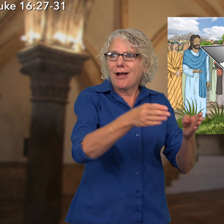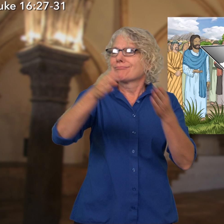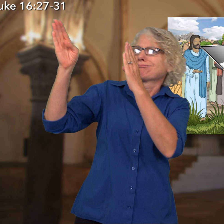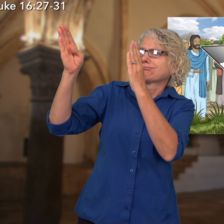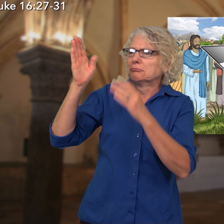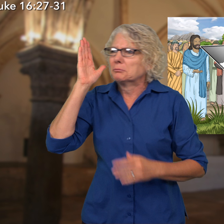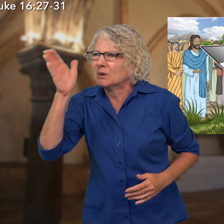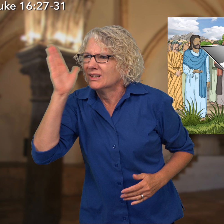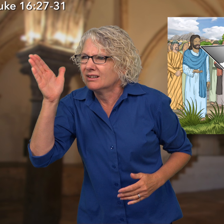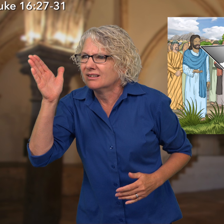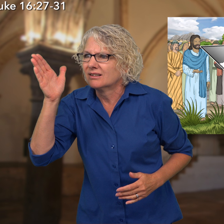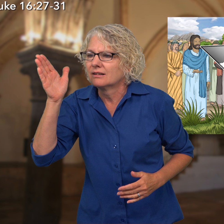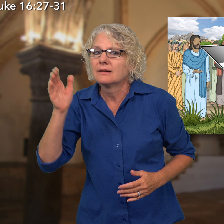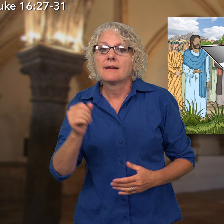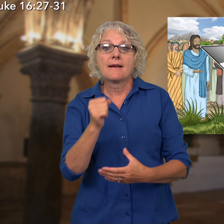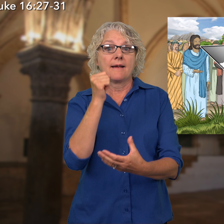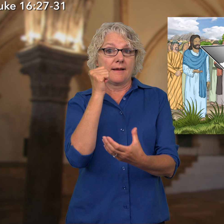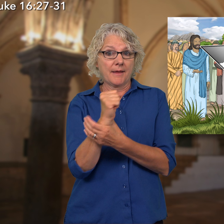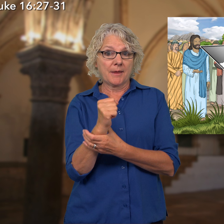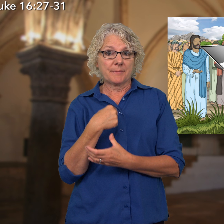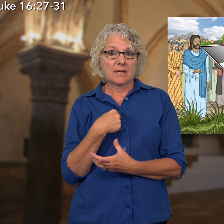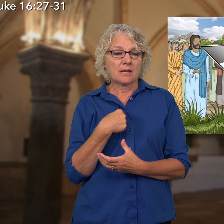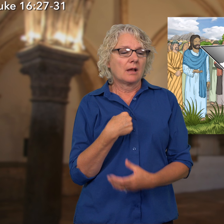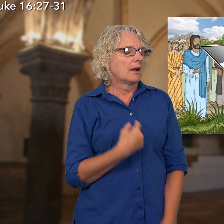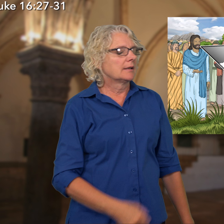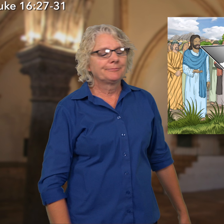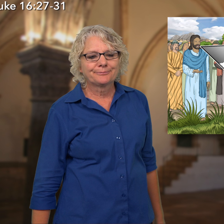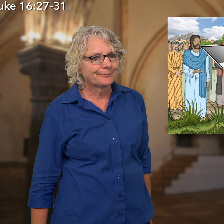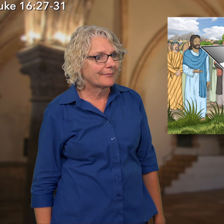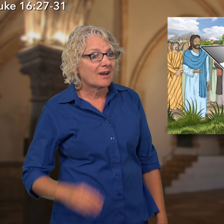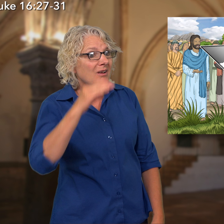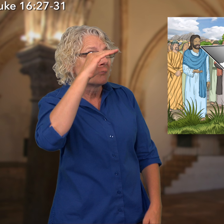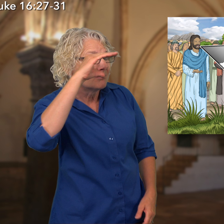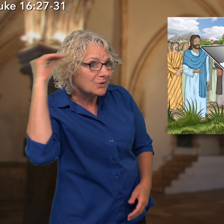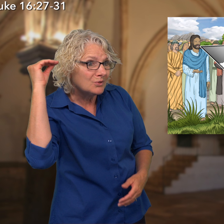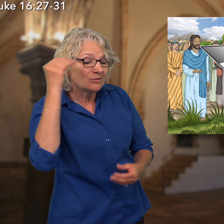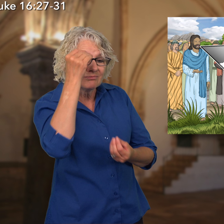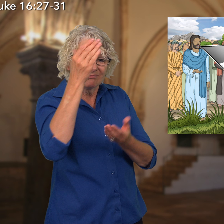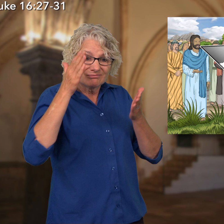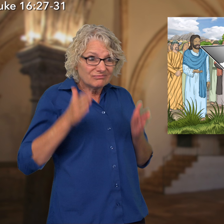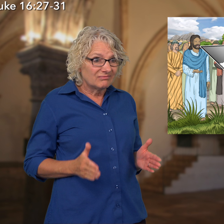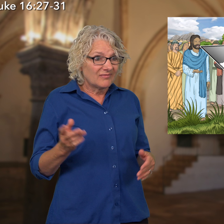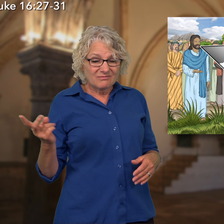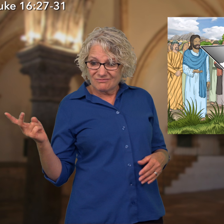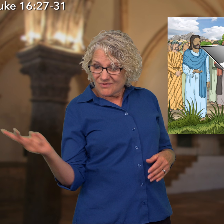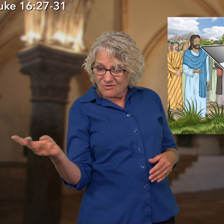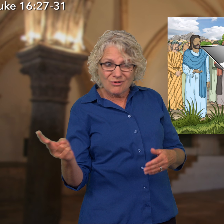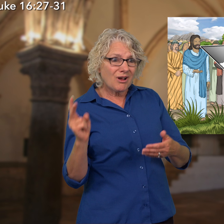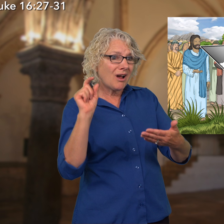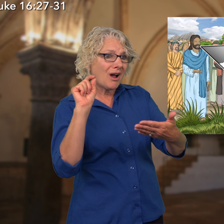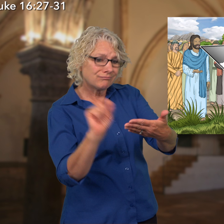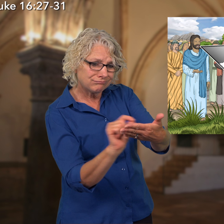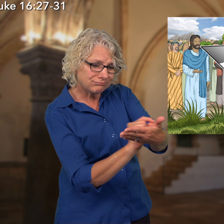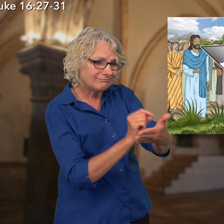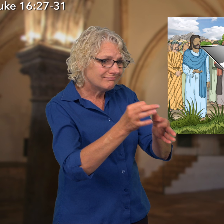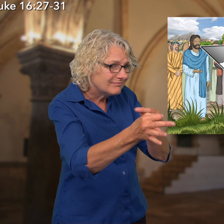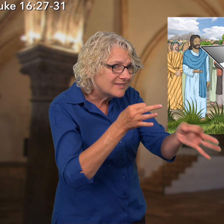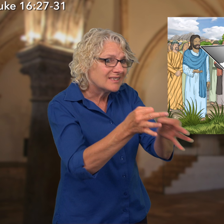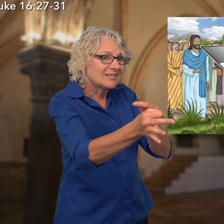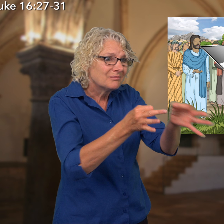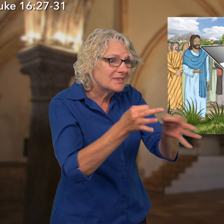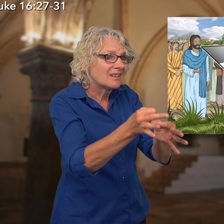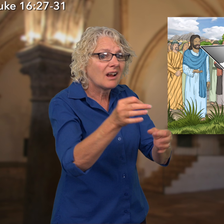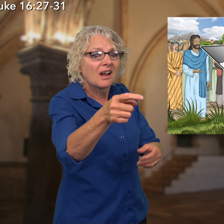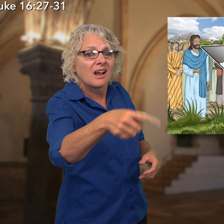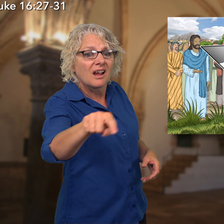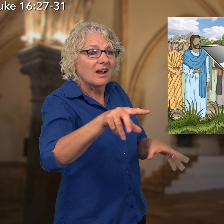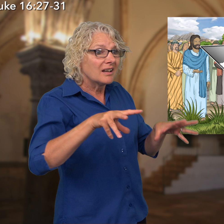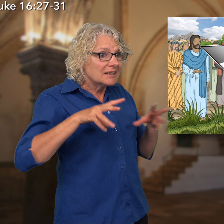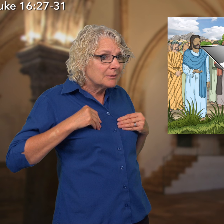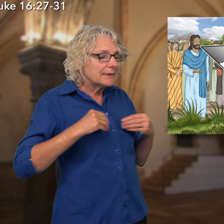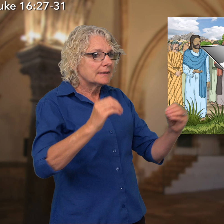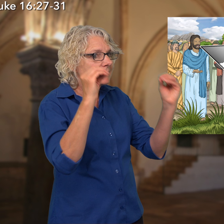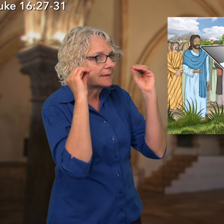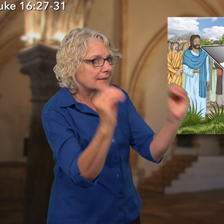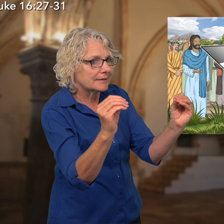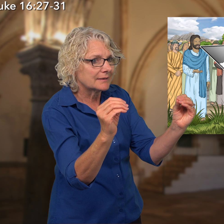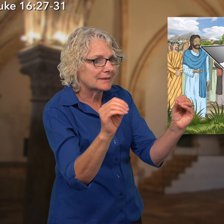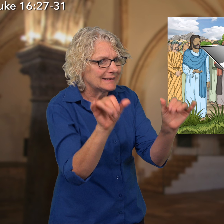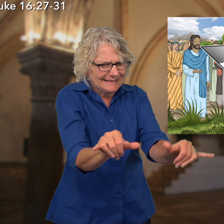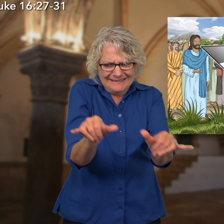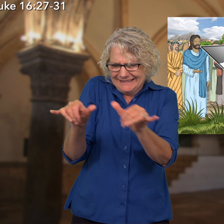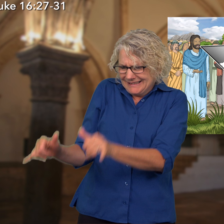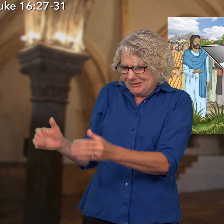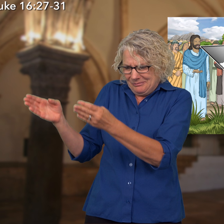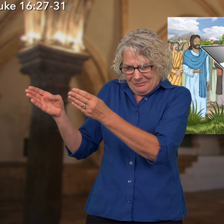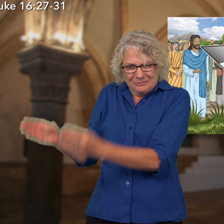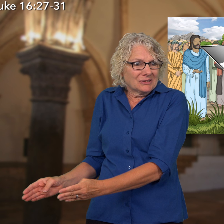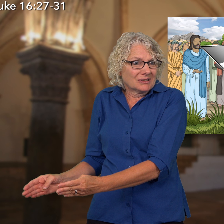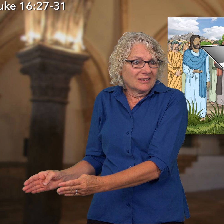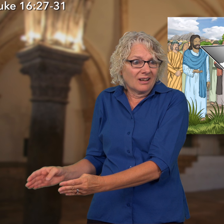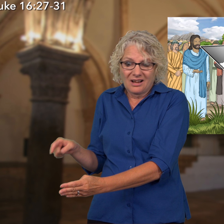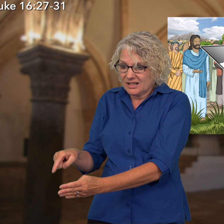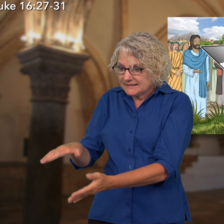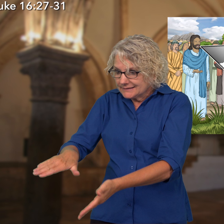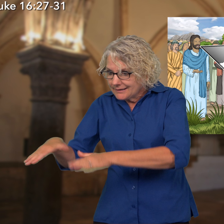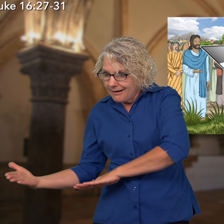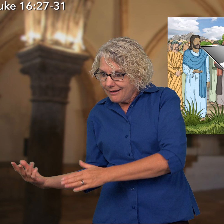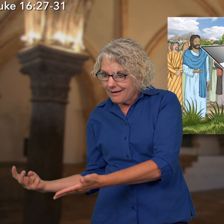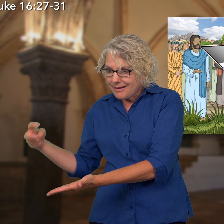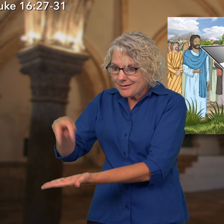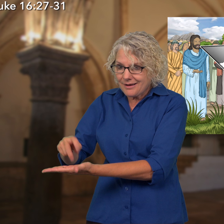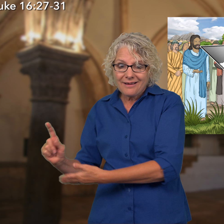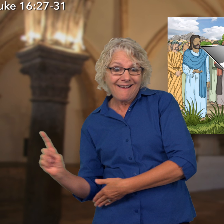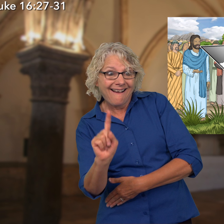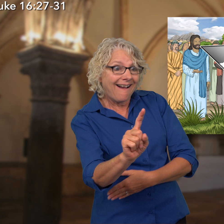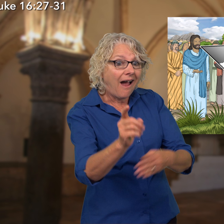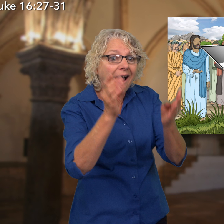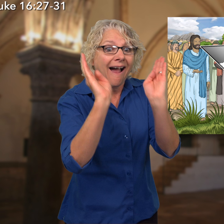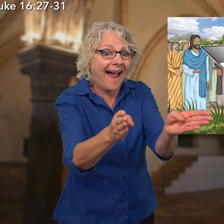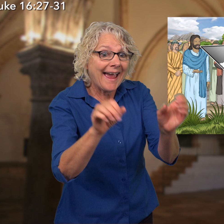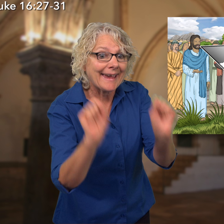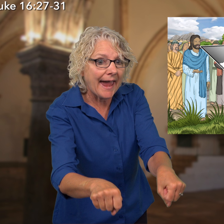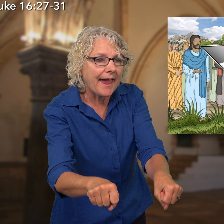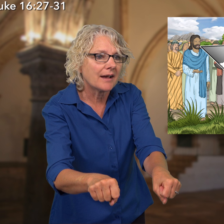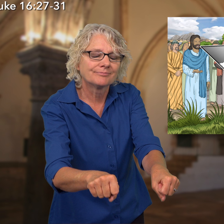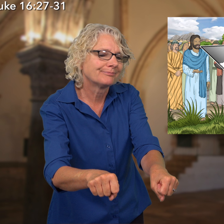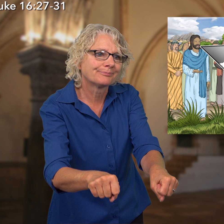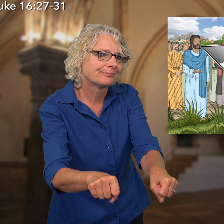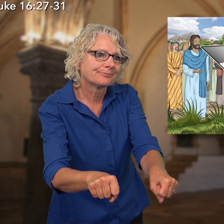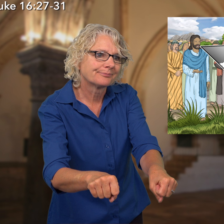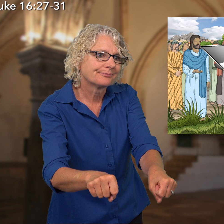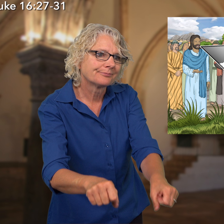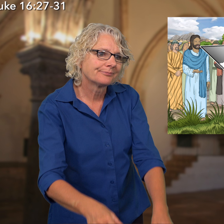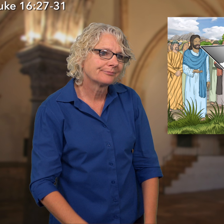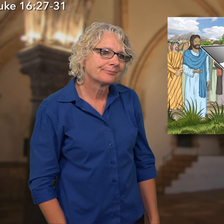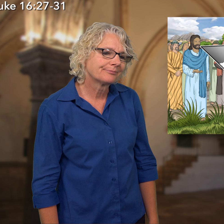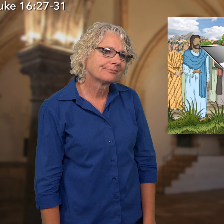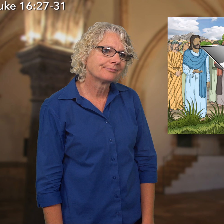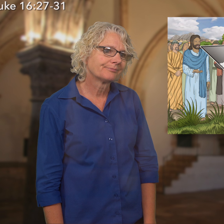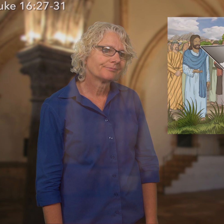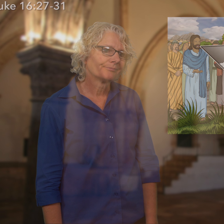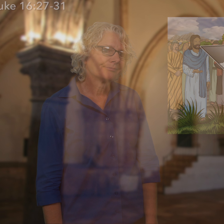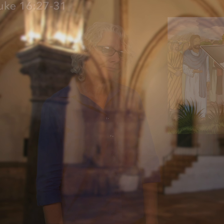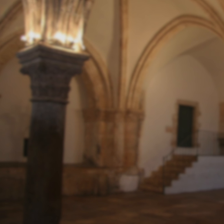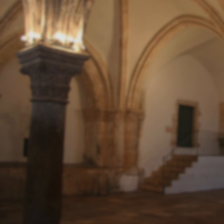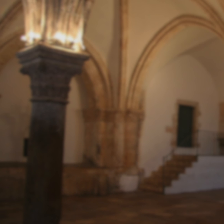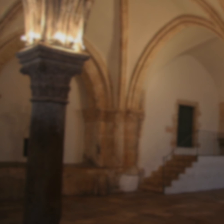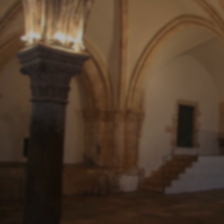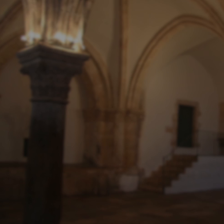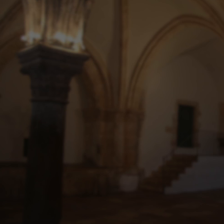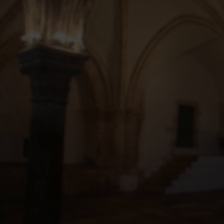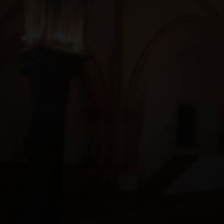Then Abraham said to him, ‘If they do not listen to Moses and the prophets, they will not be persuaded even if someone rises from the dead.’”